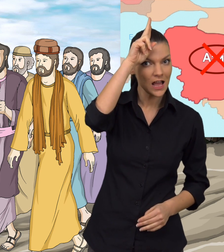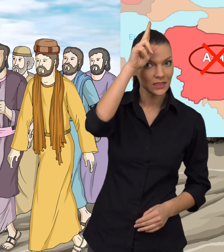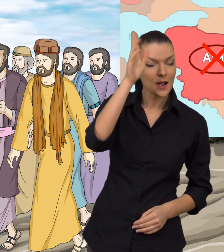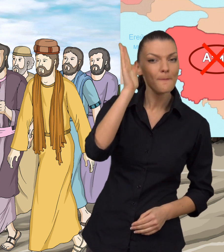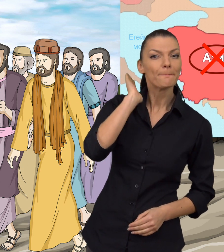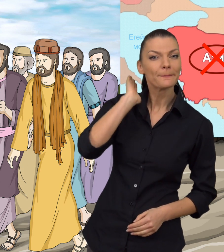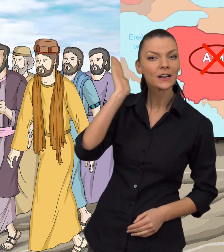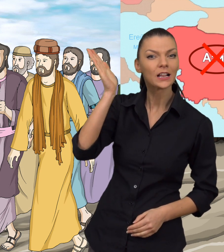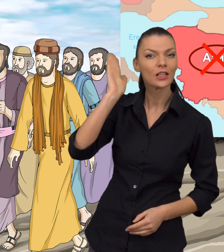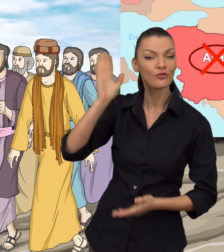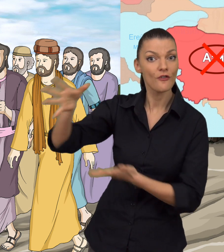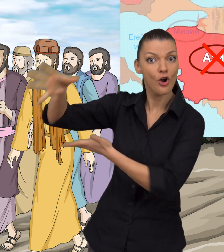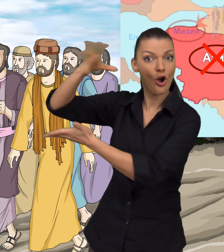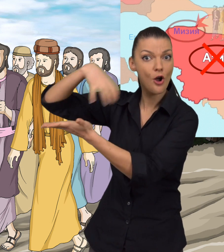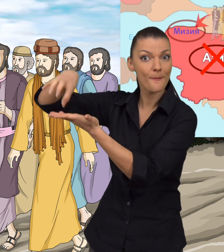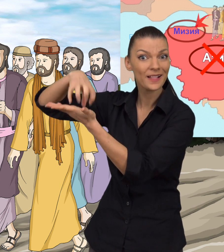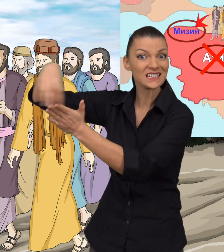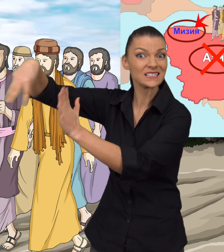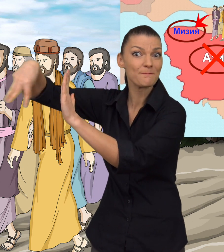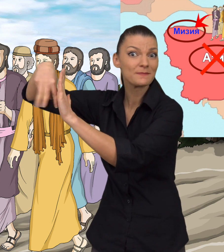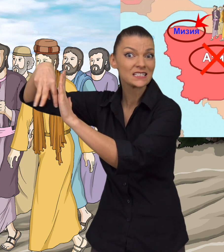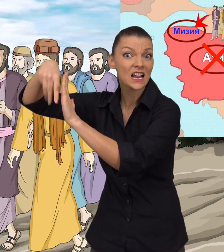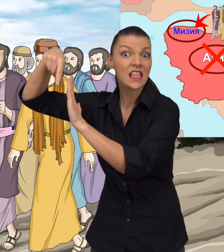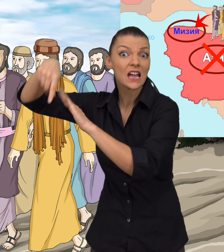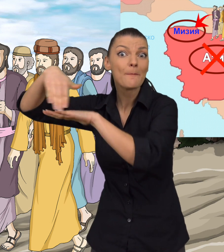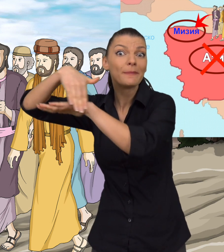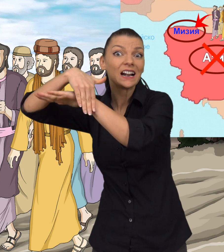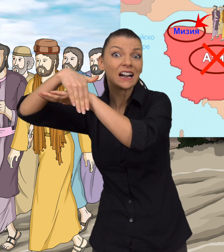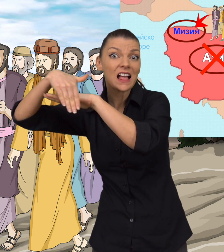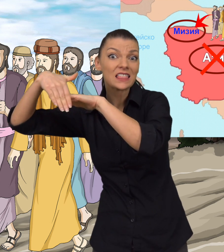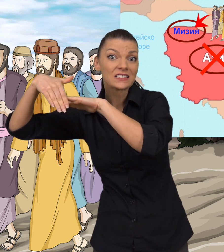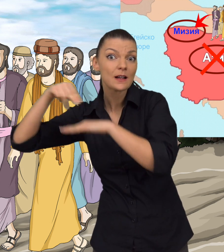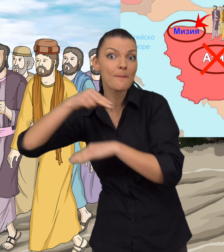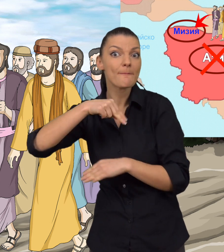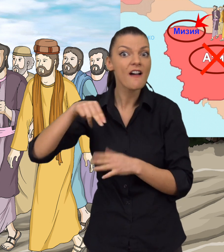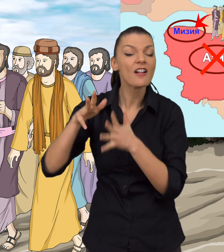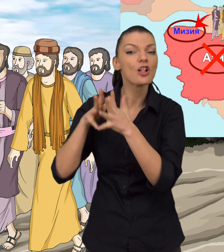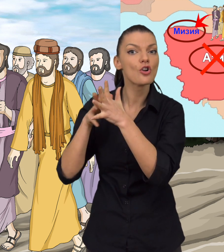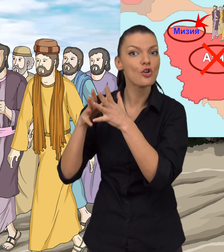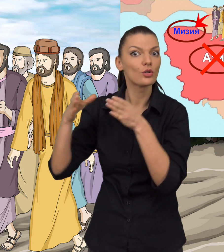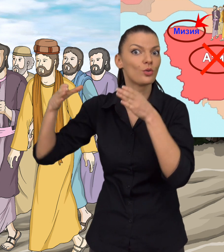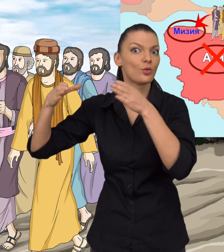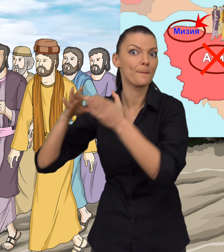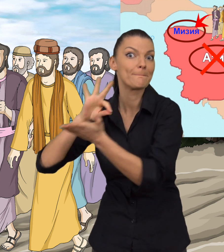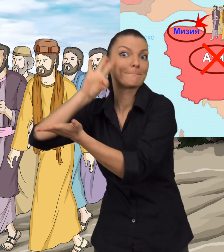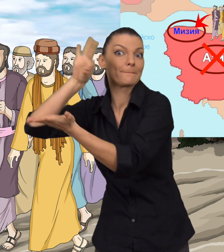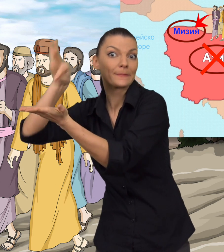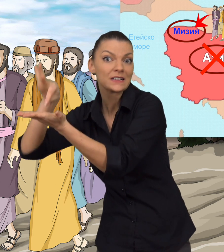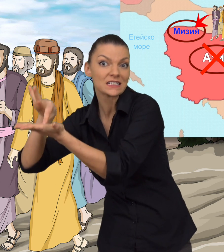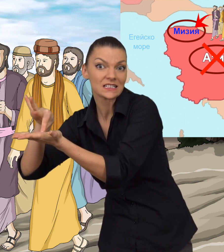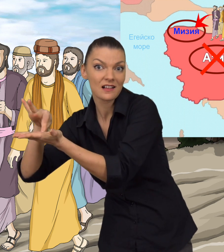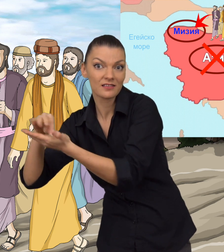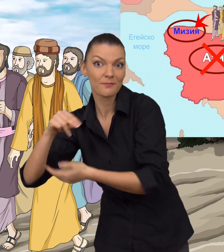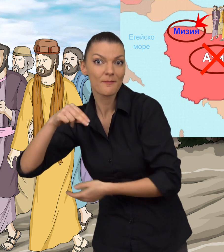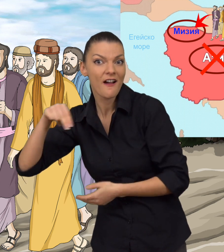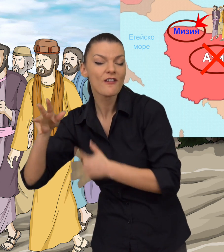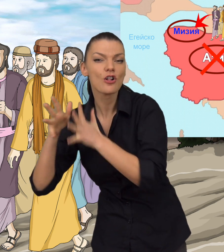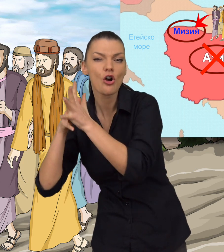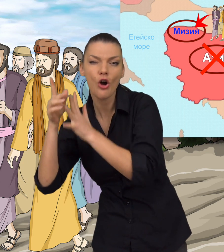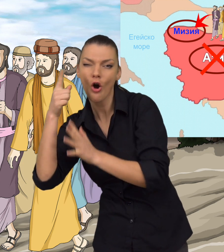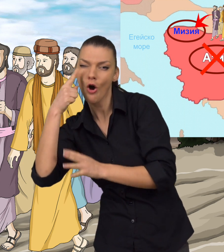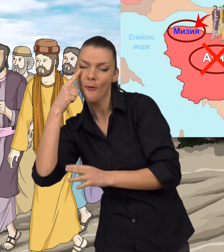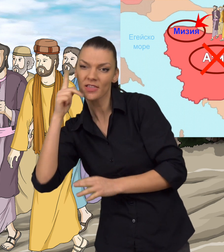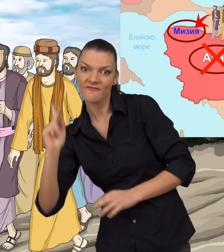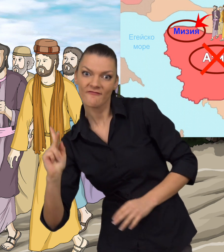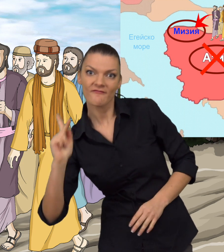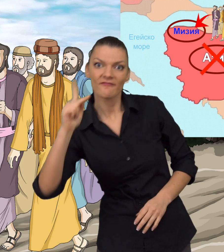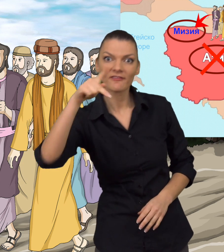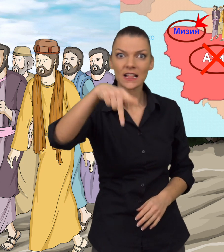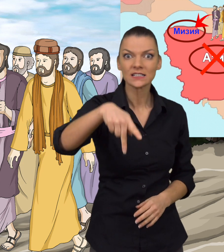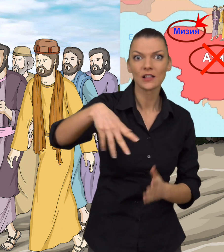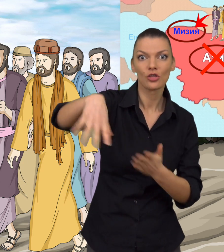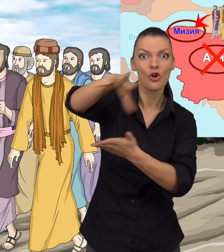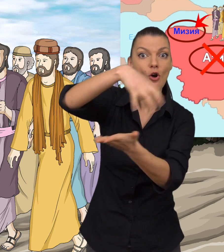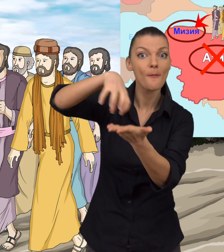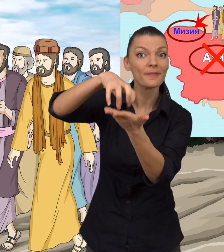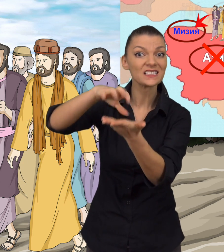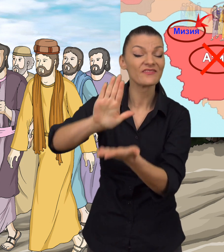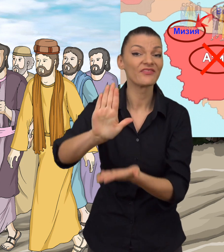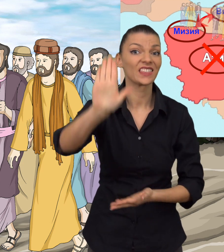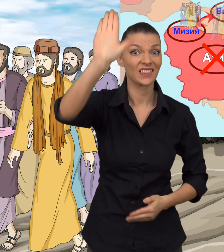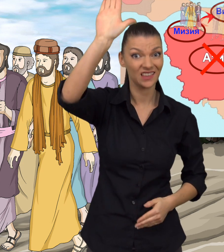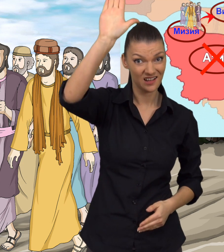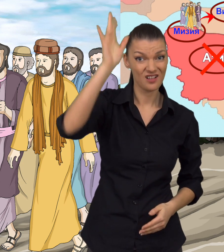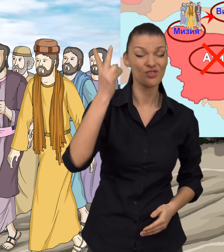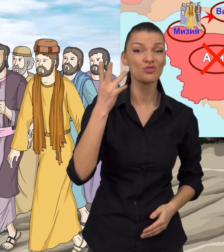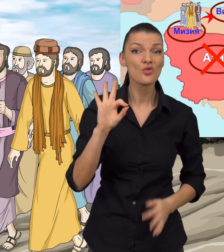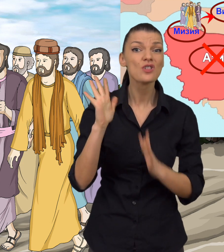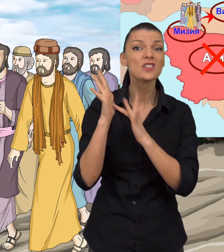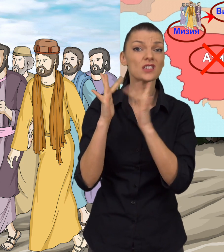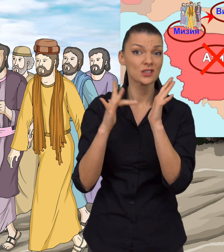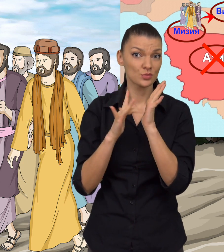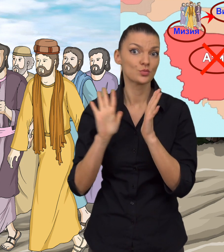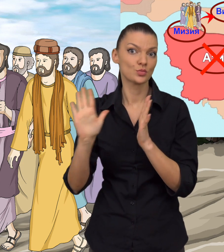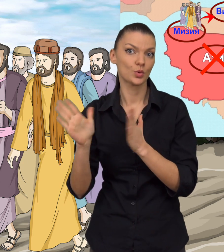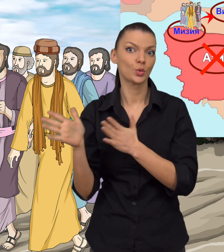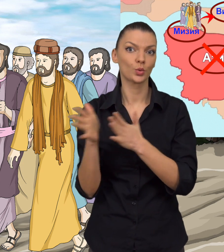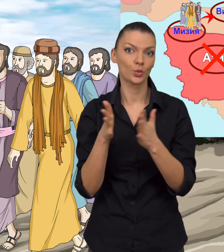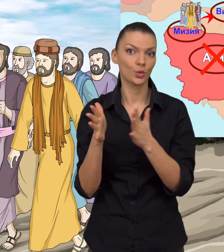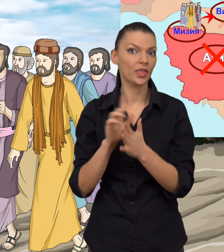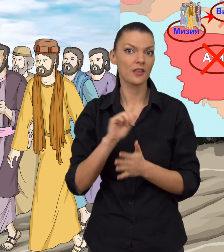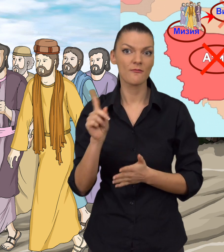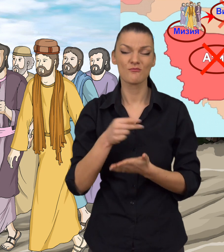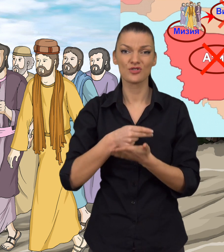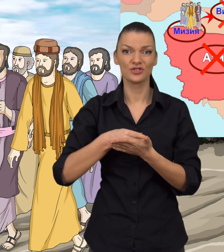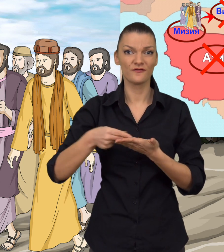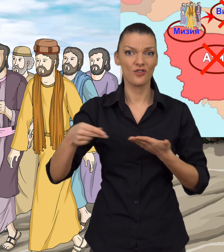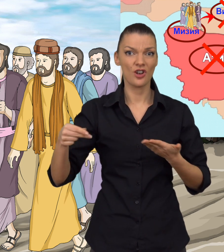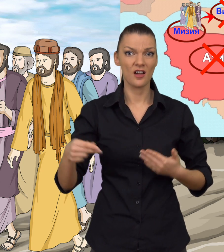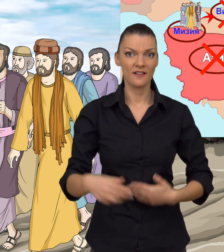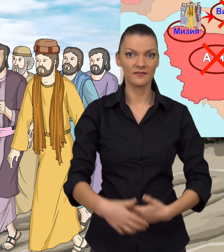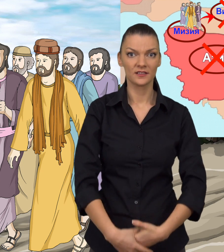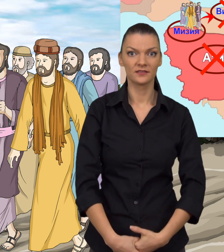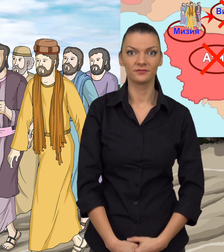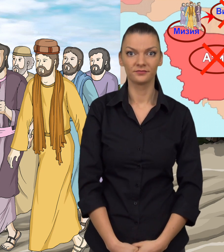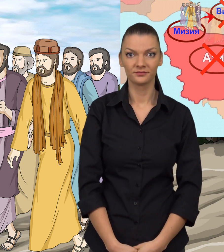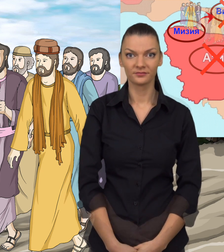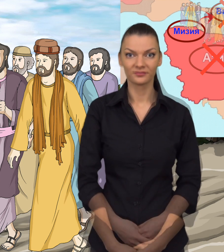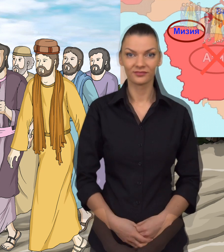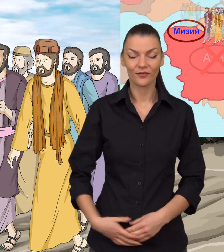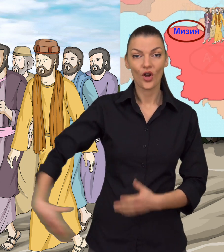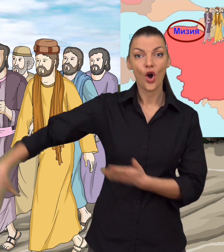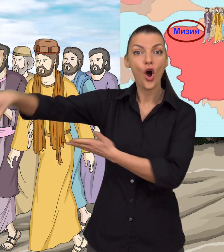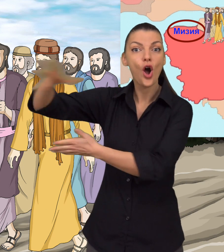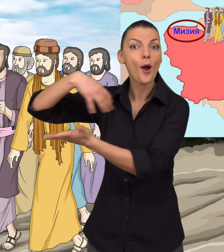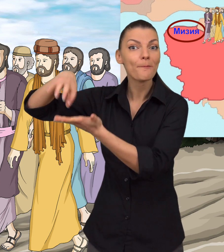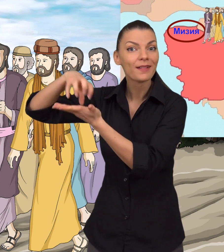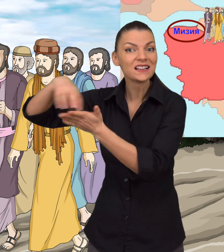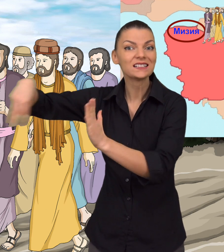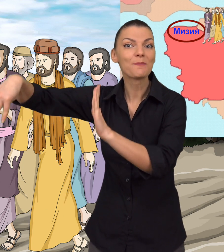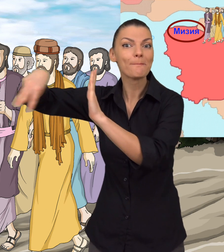And when they came to the border of Mysia, they tried to enter Bithynia, but the Spirit of Jesus would not permit them.